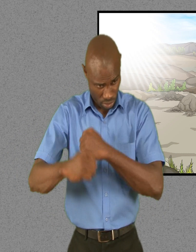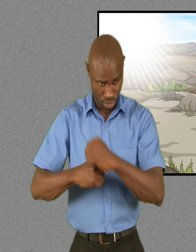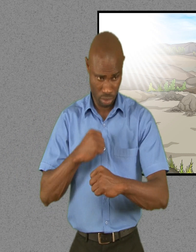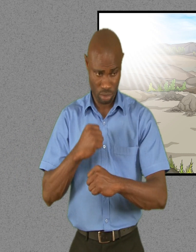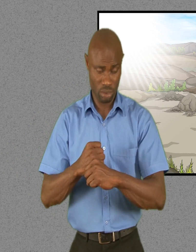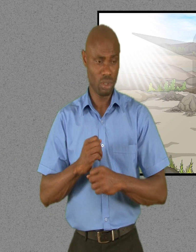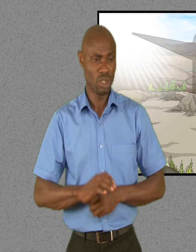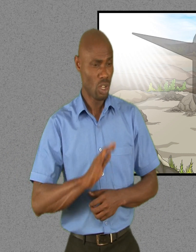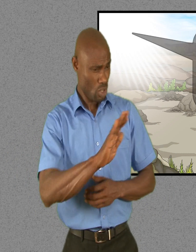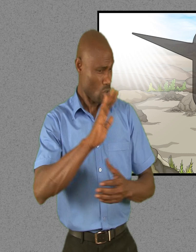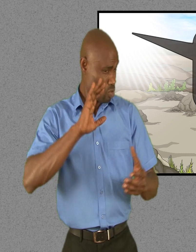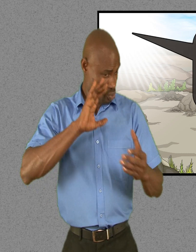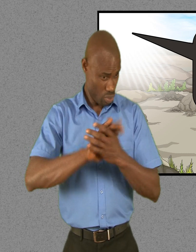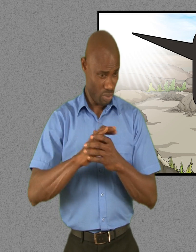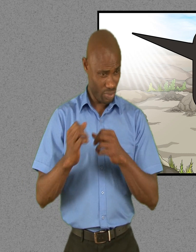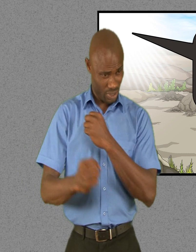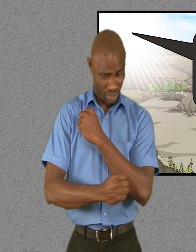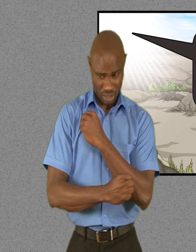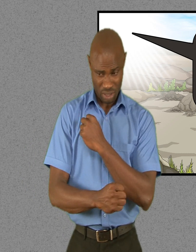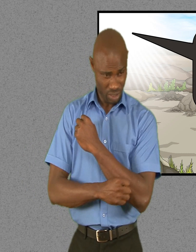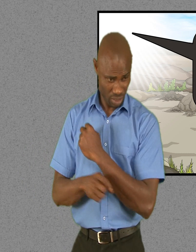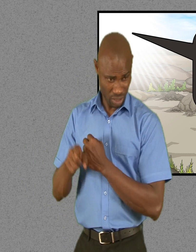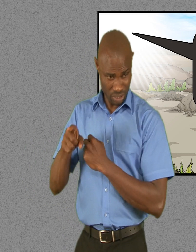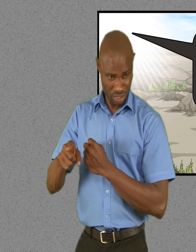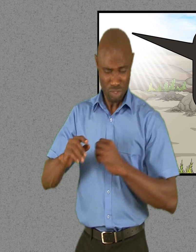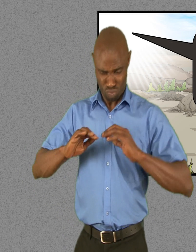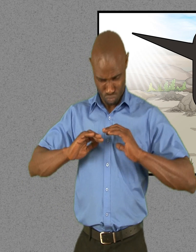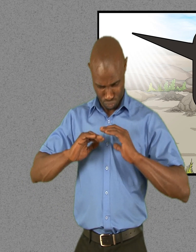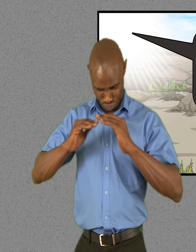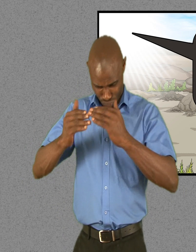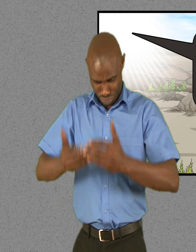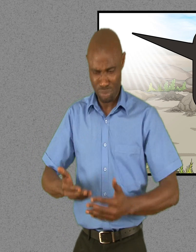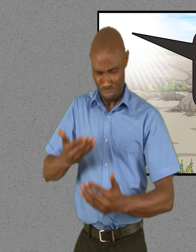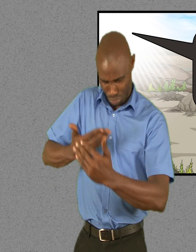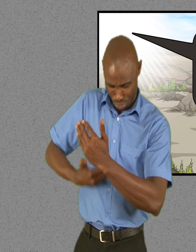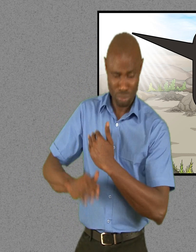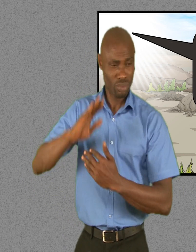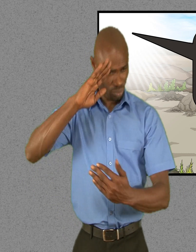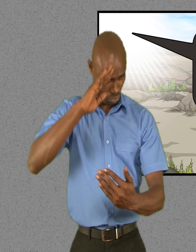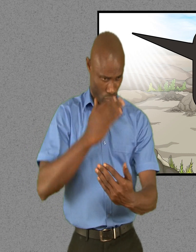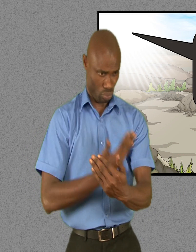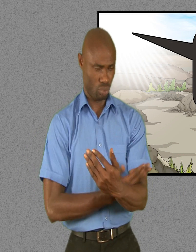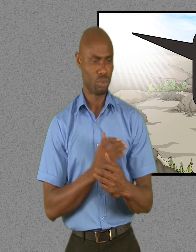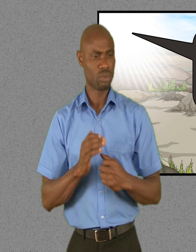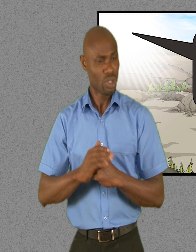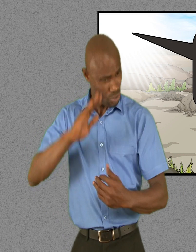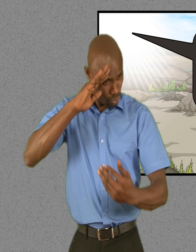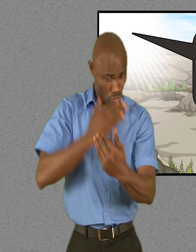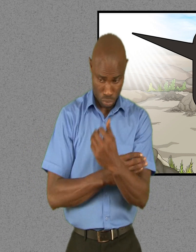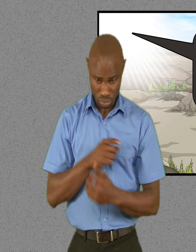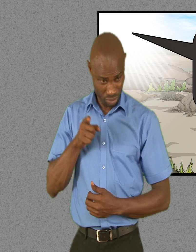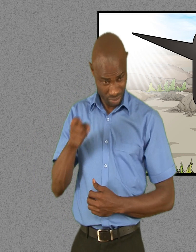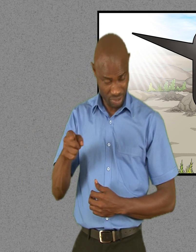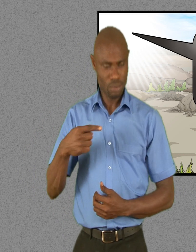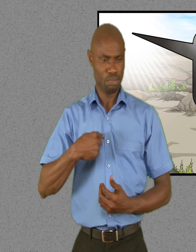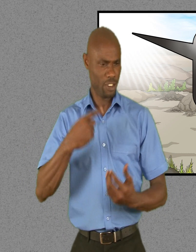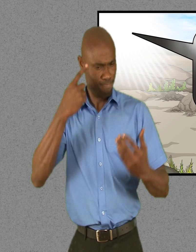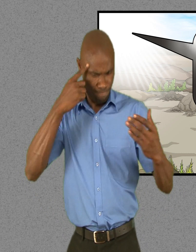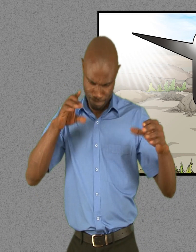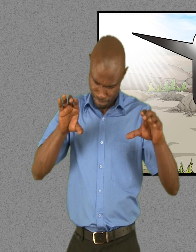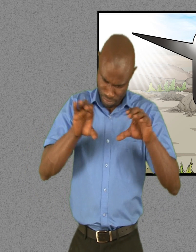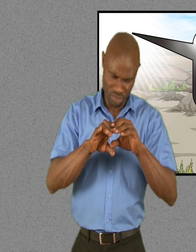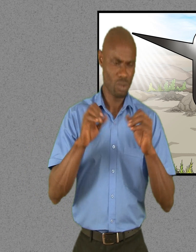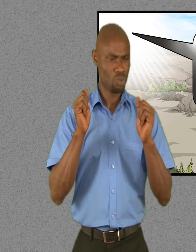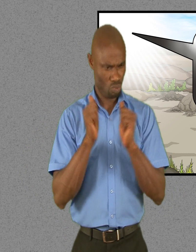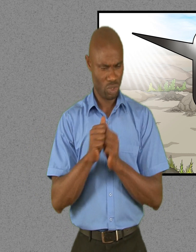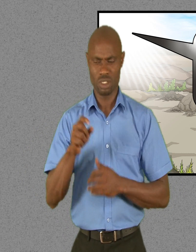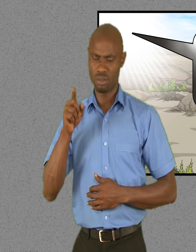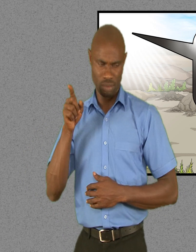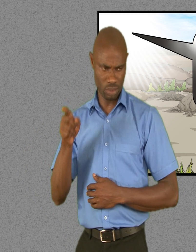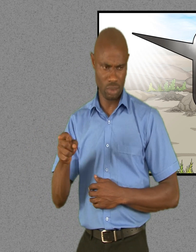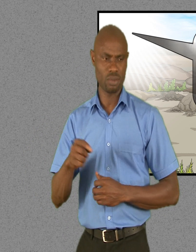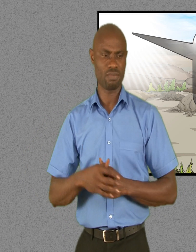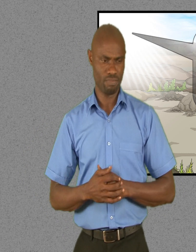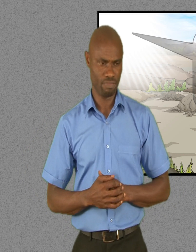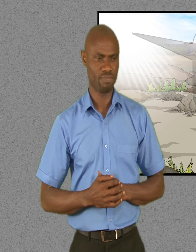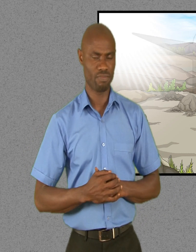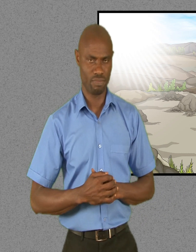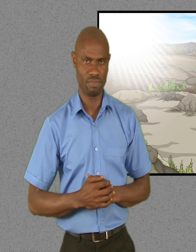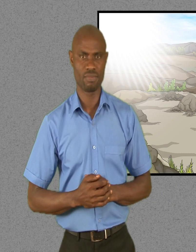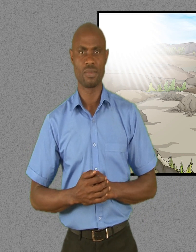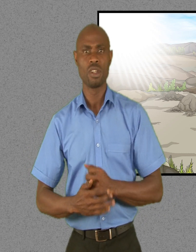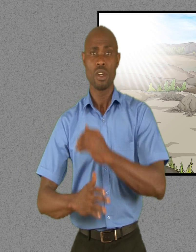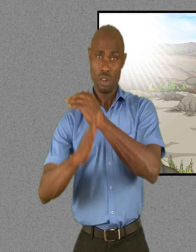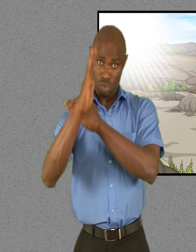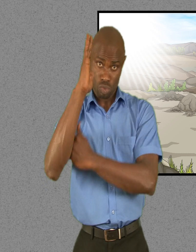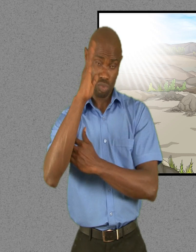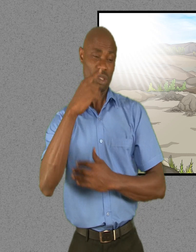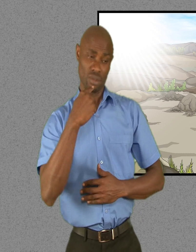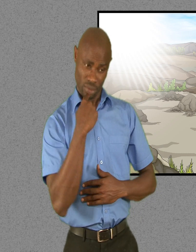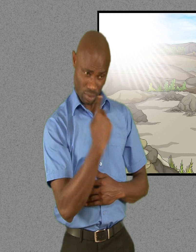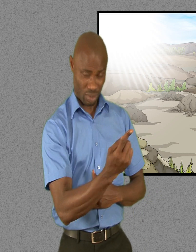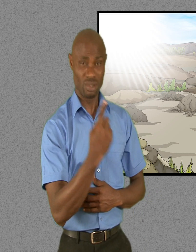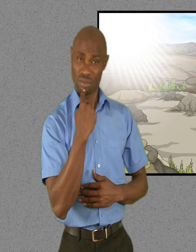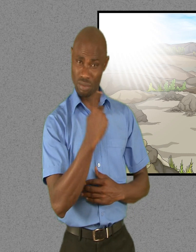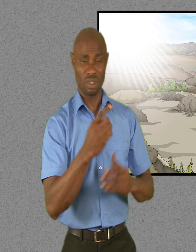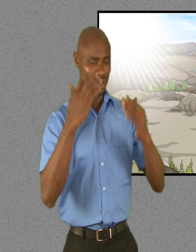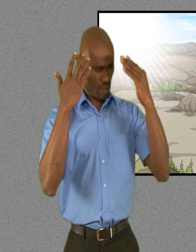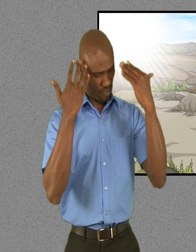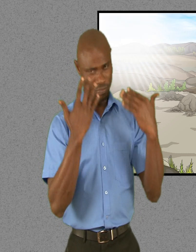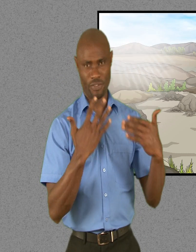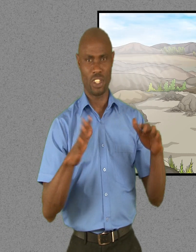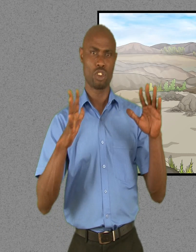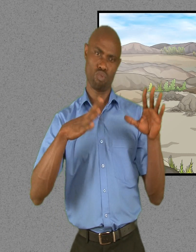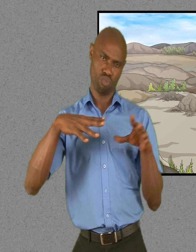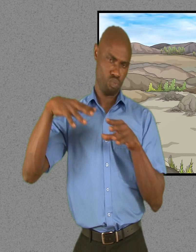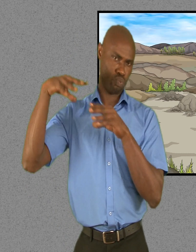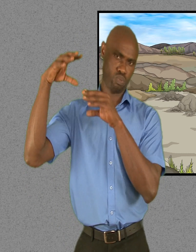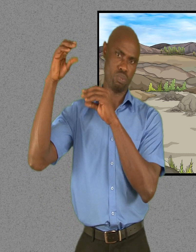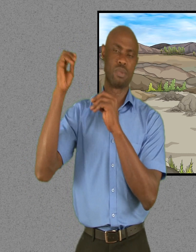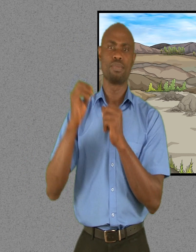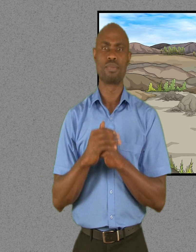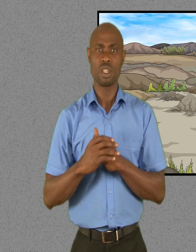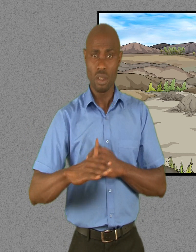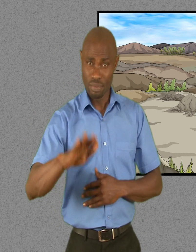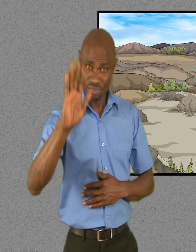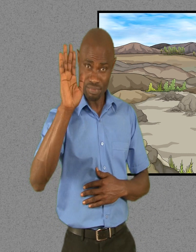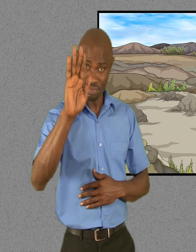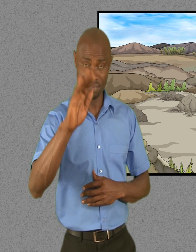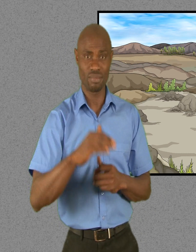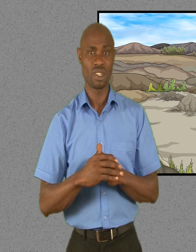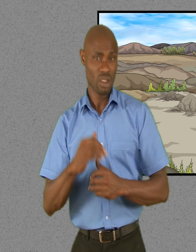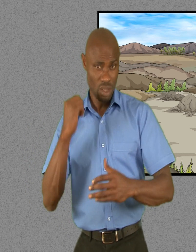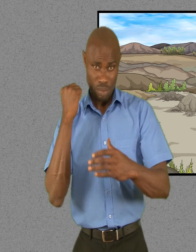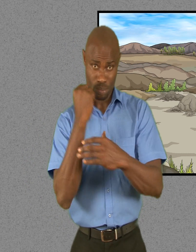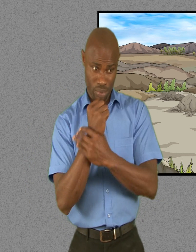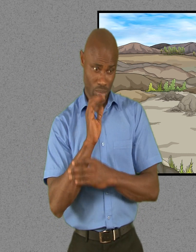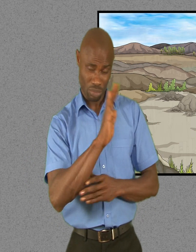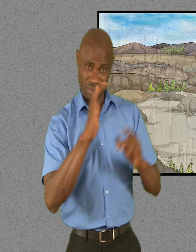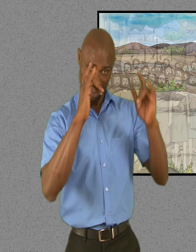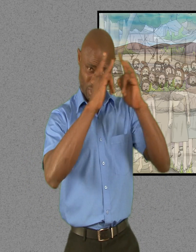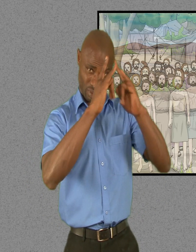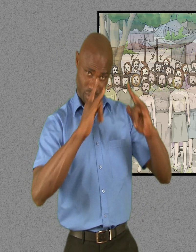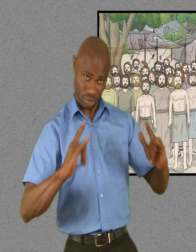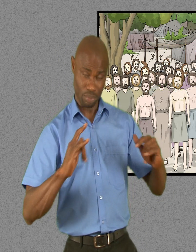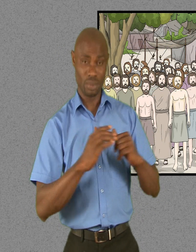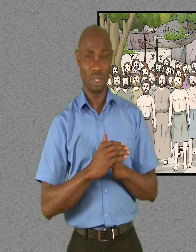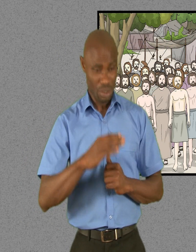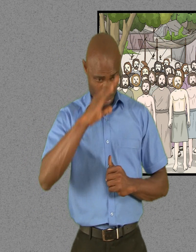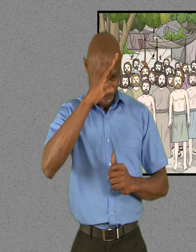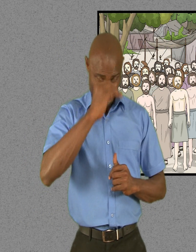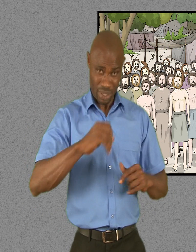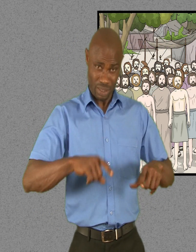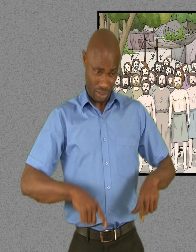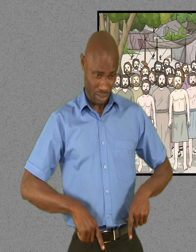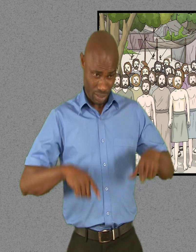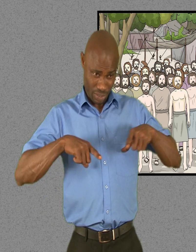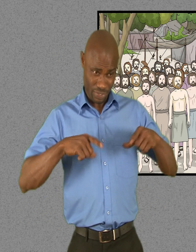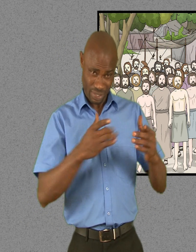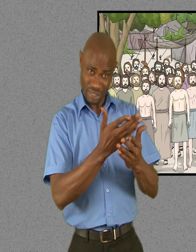But I will establish My covenant with Isaac, whom Sarah will bear to you at this time next year.” When He had finished speaking with Abraham, God went up from him.